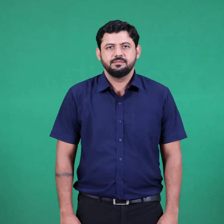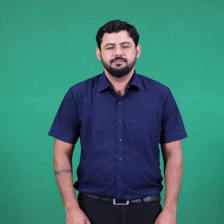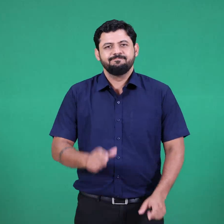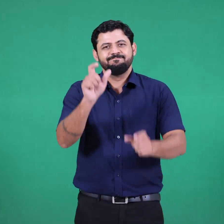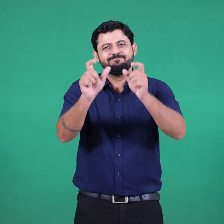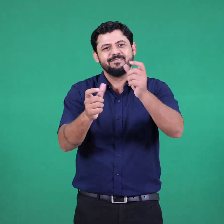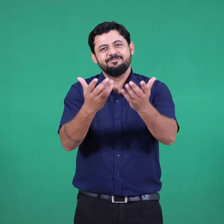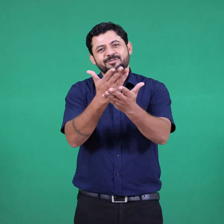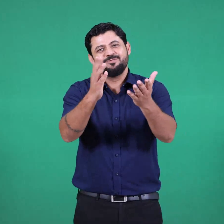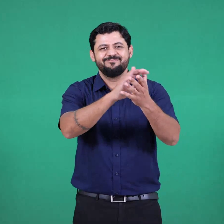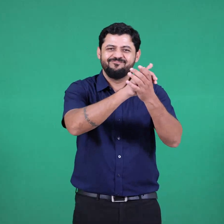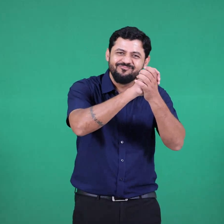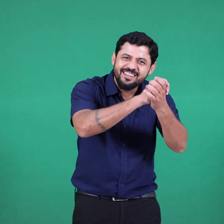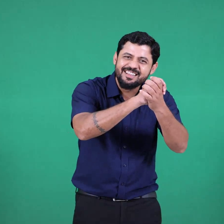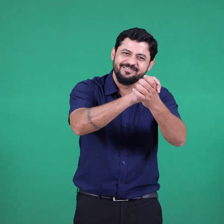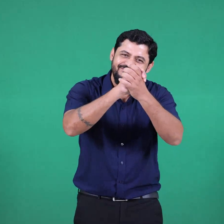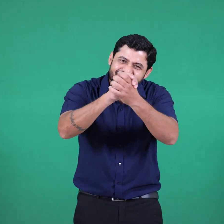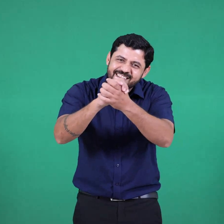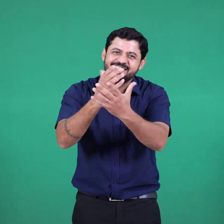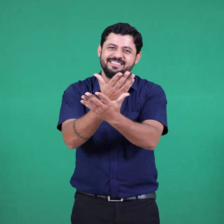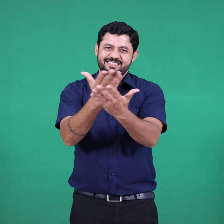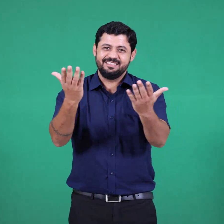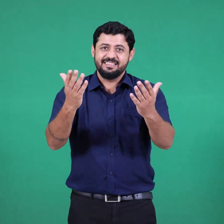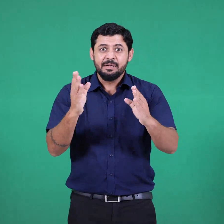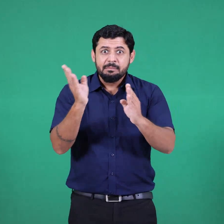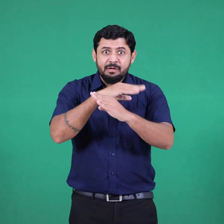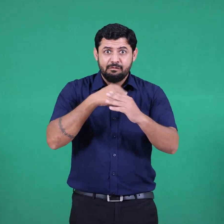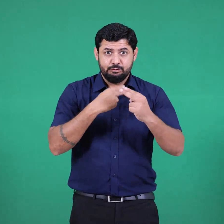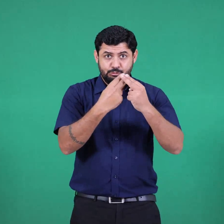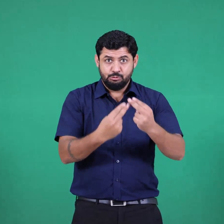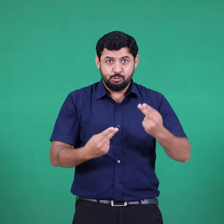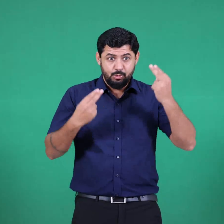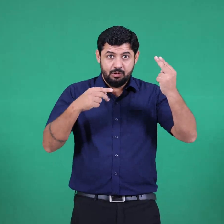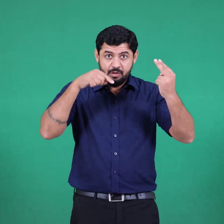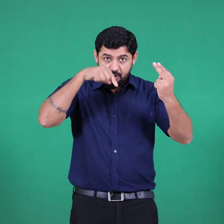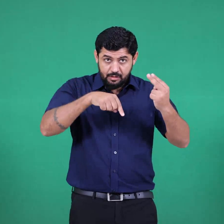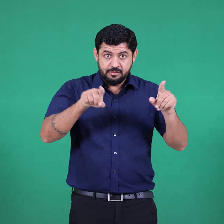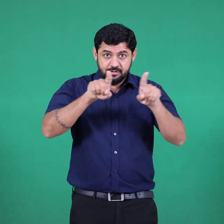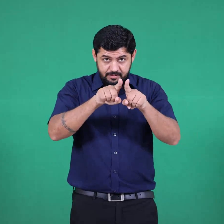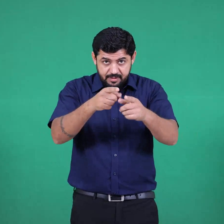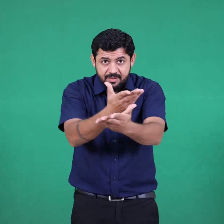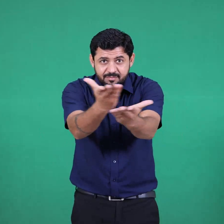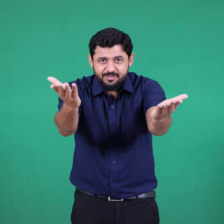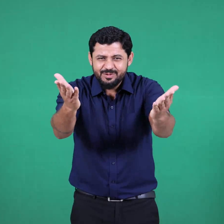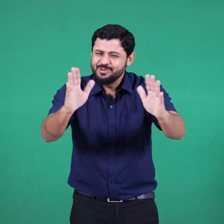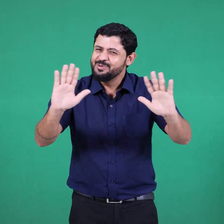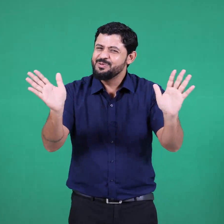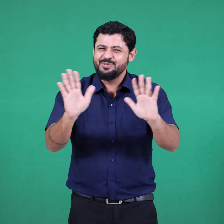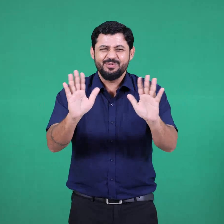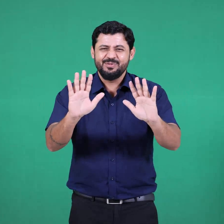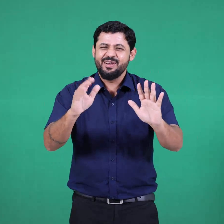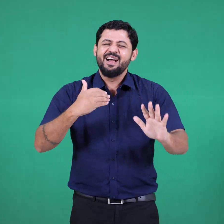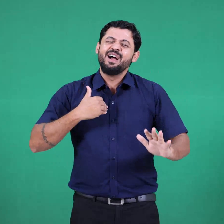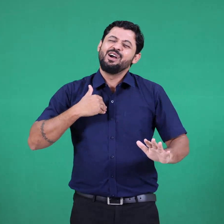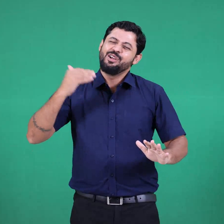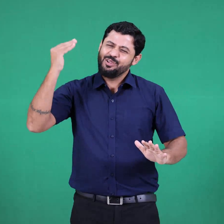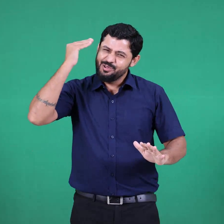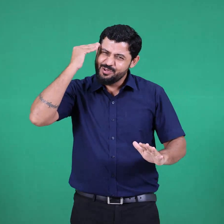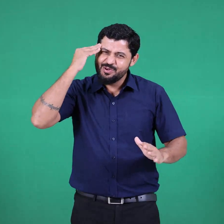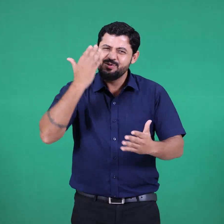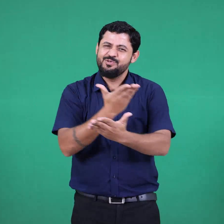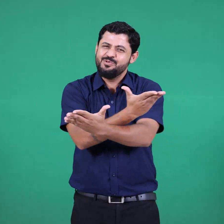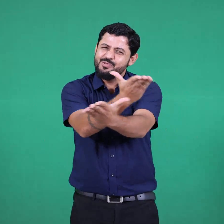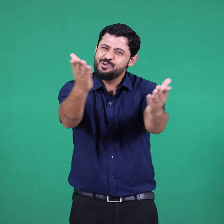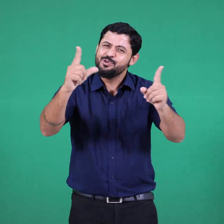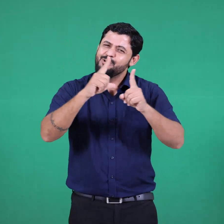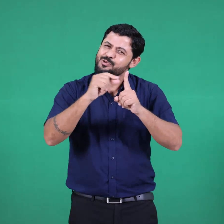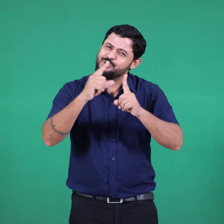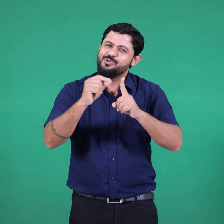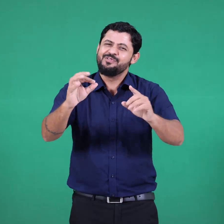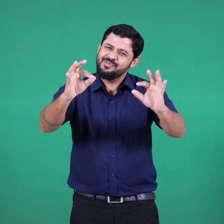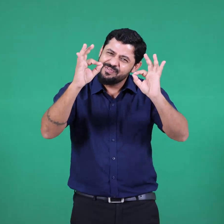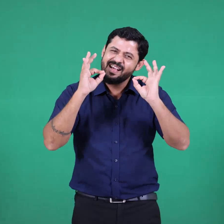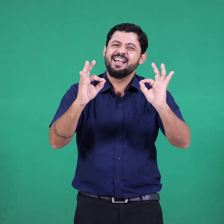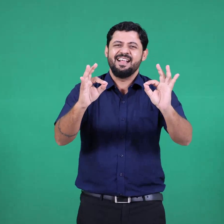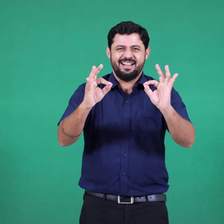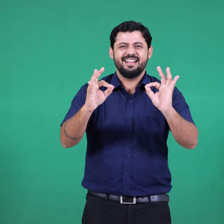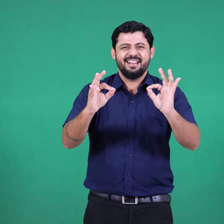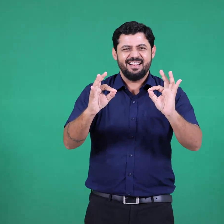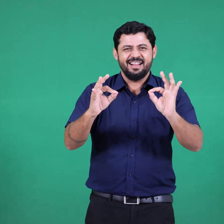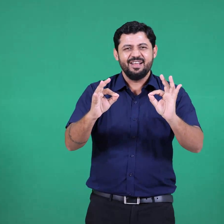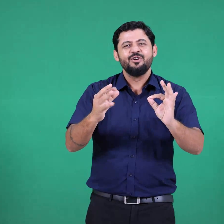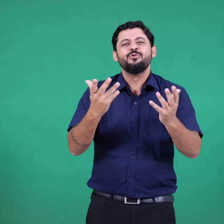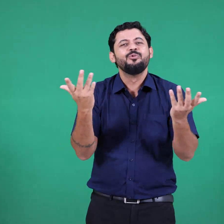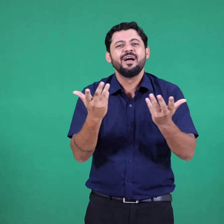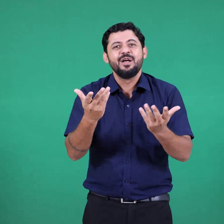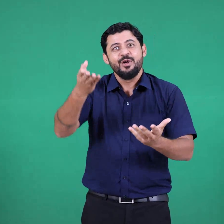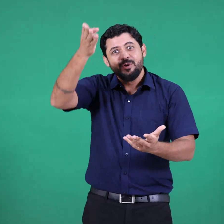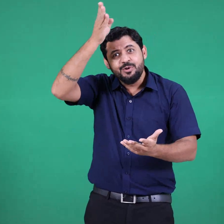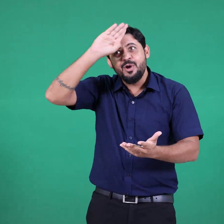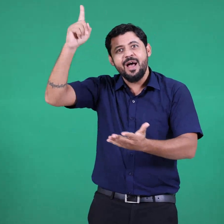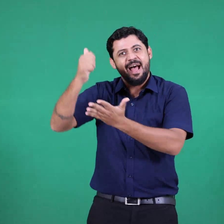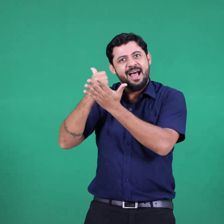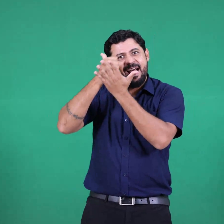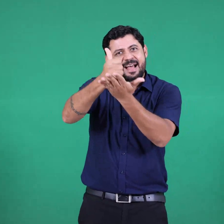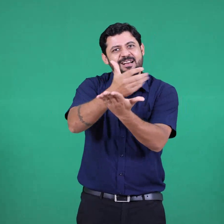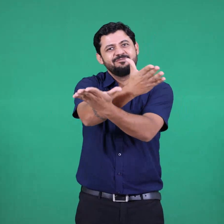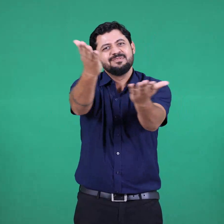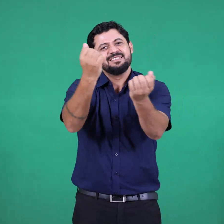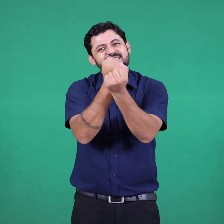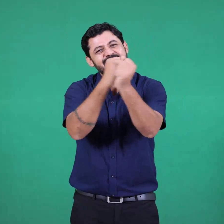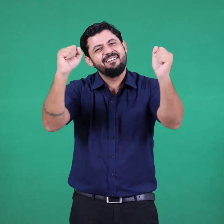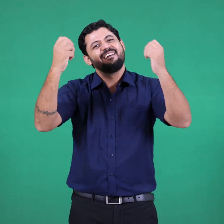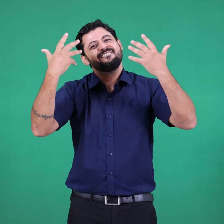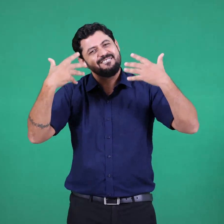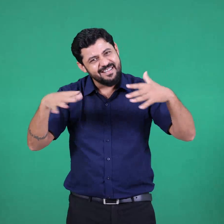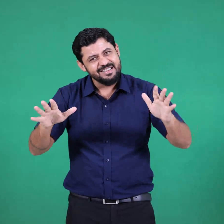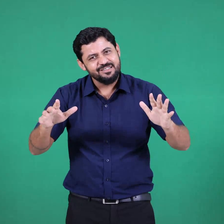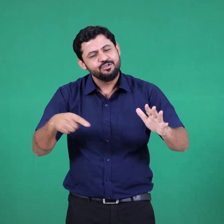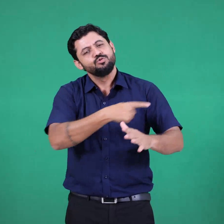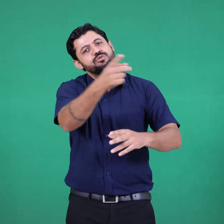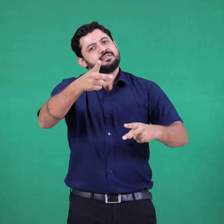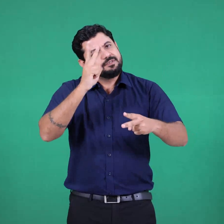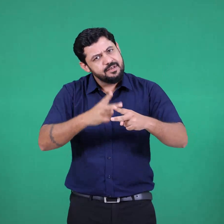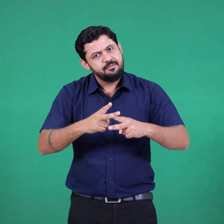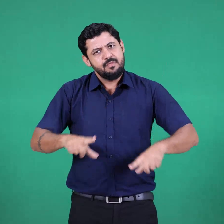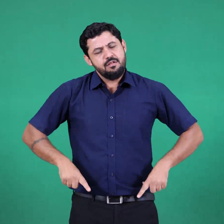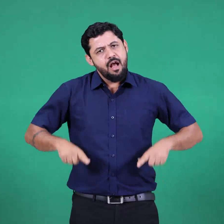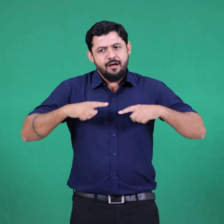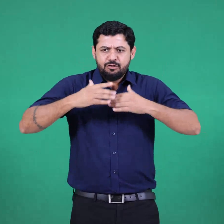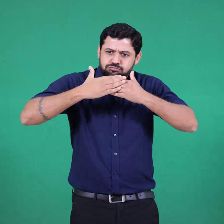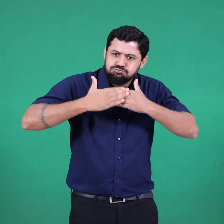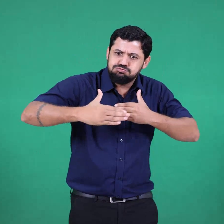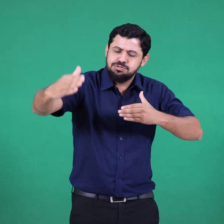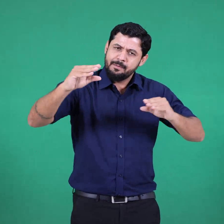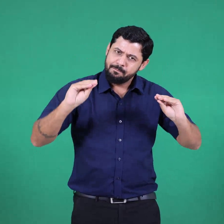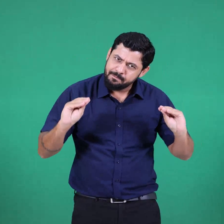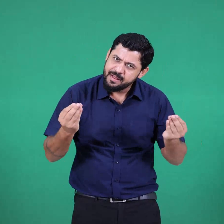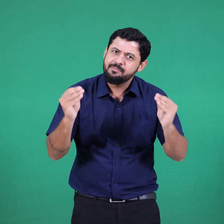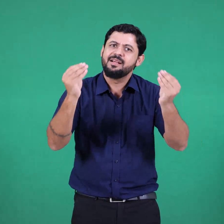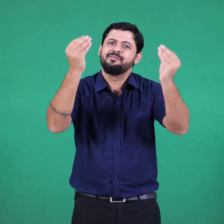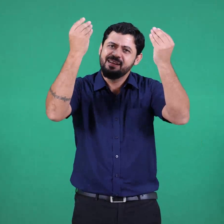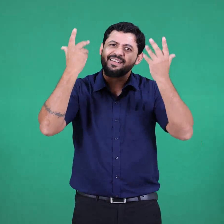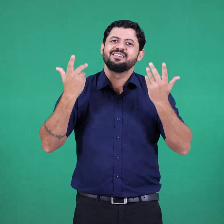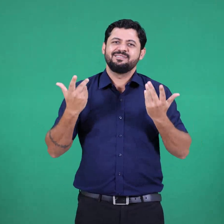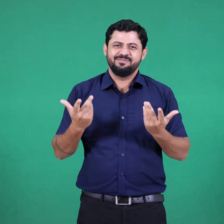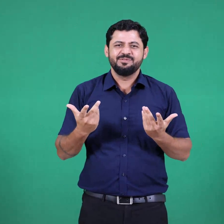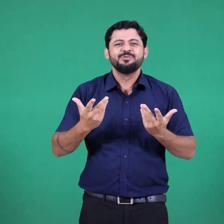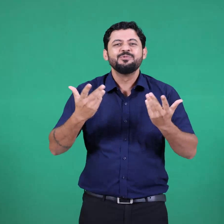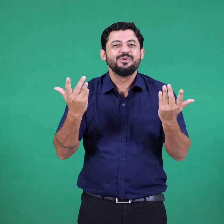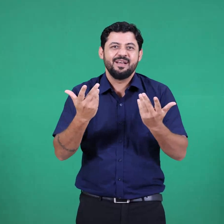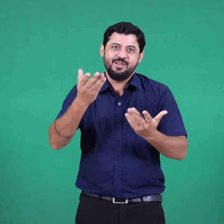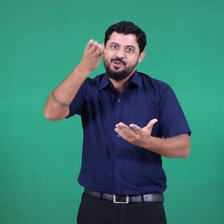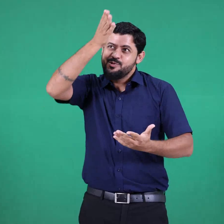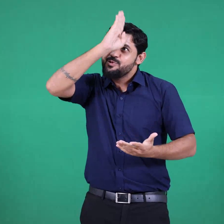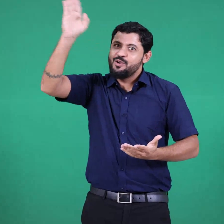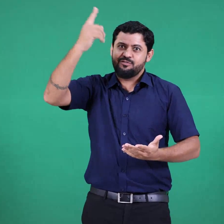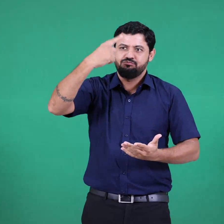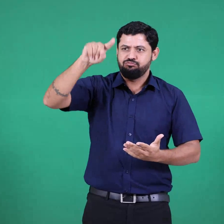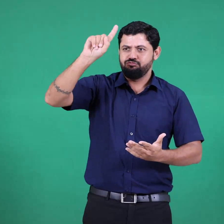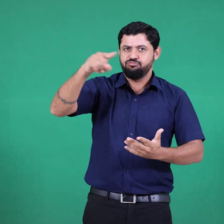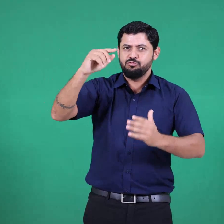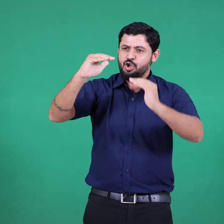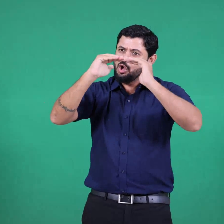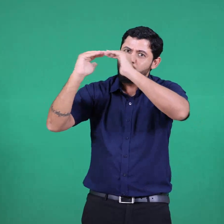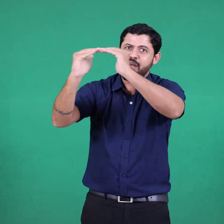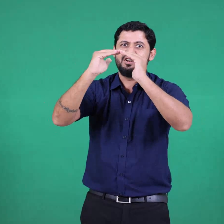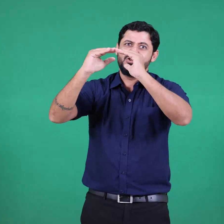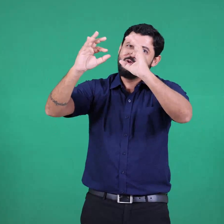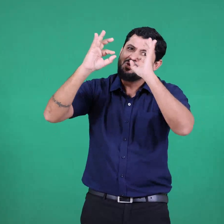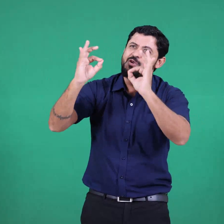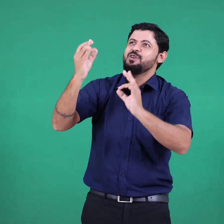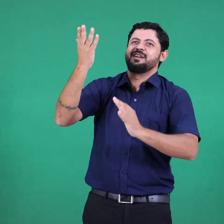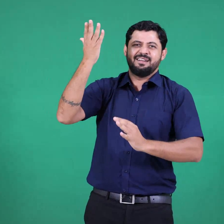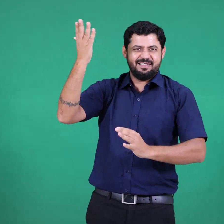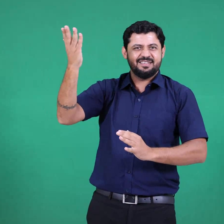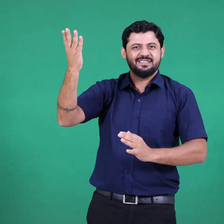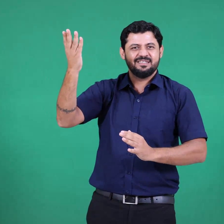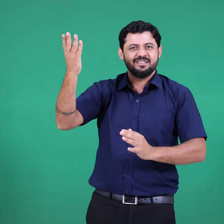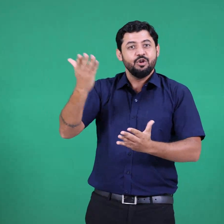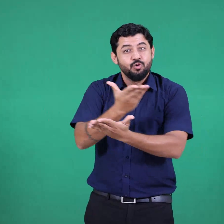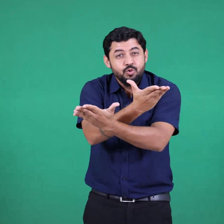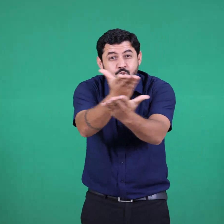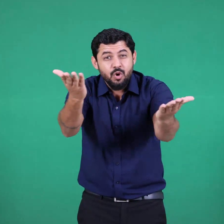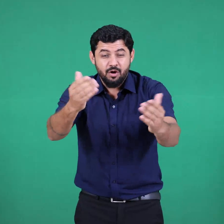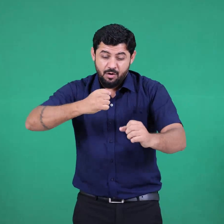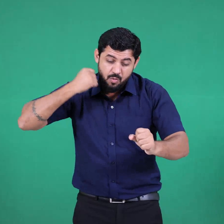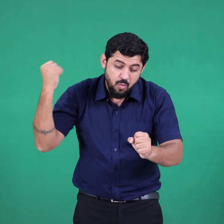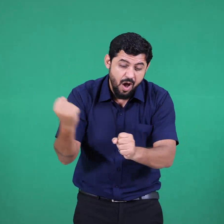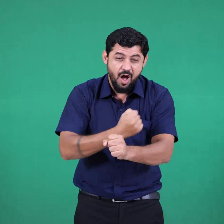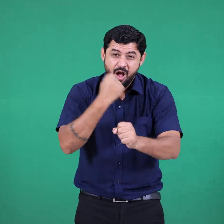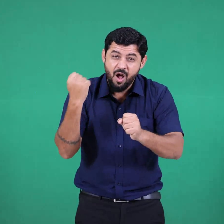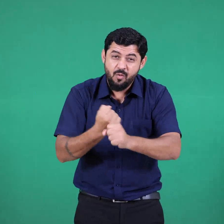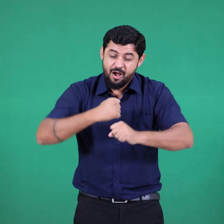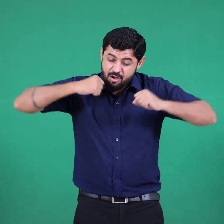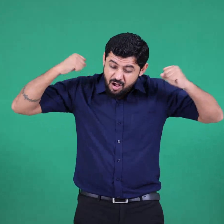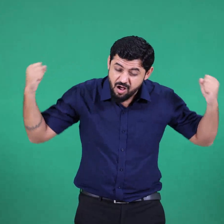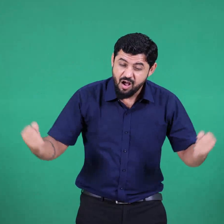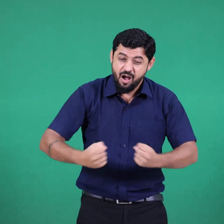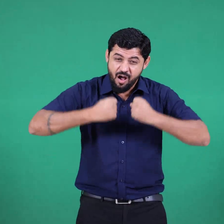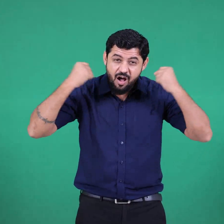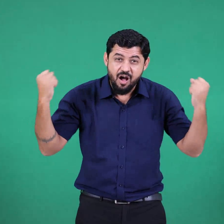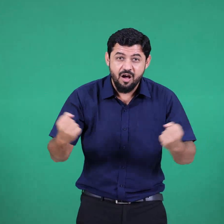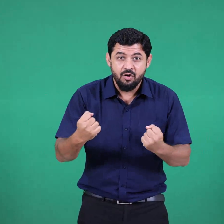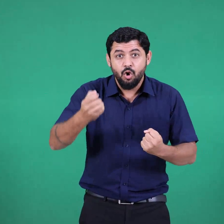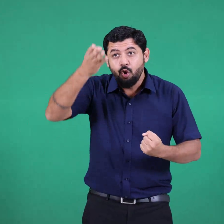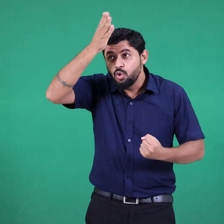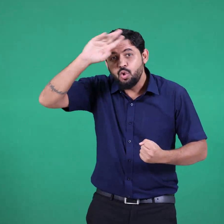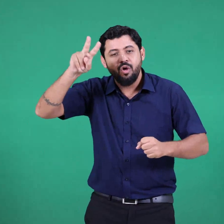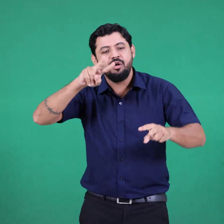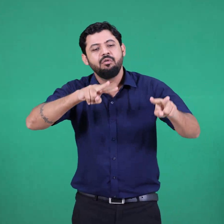Even though we speak like this, beloved, we are convinced of better things in your case- things that accompany salvation.